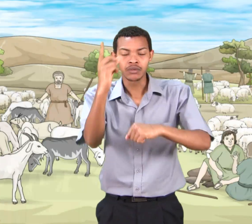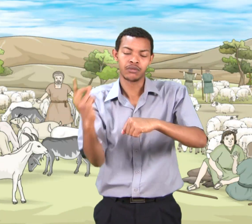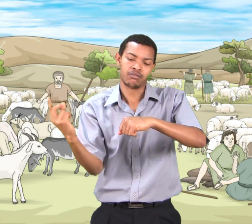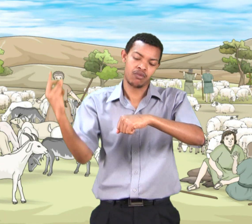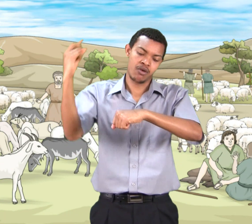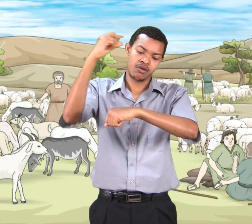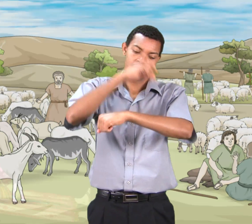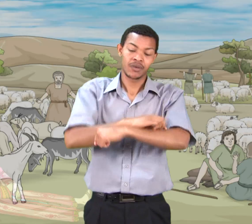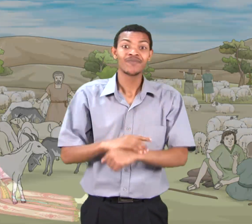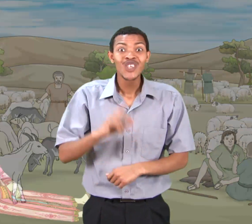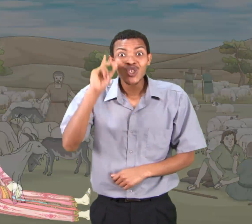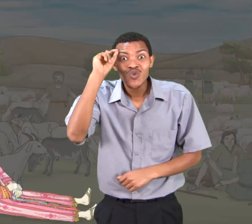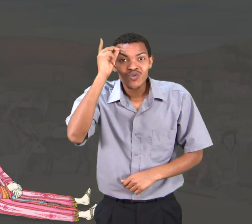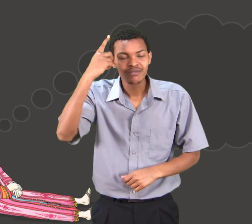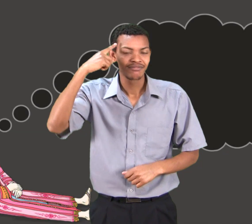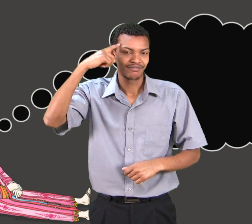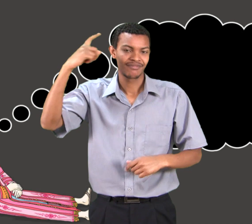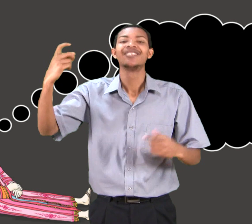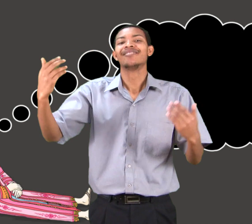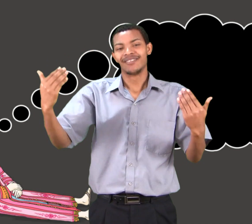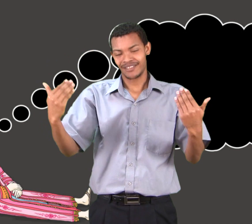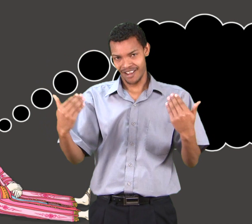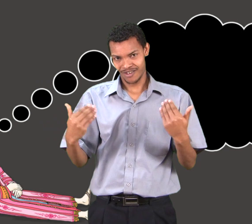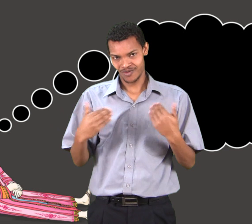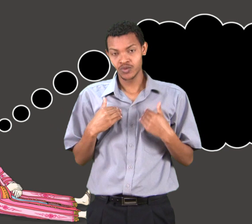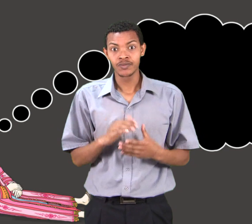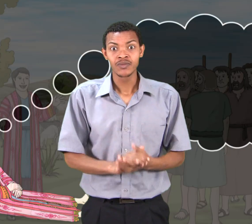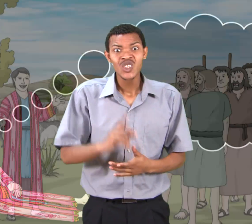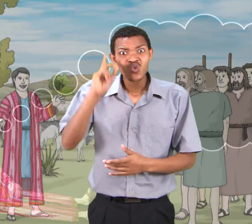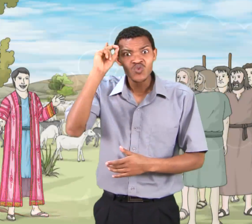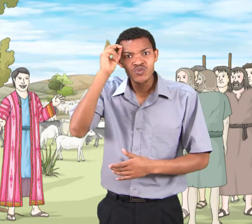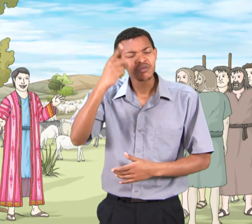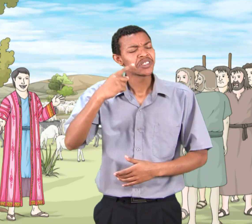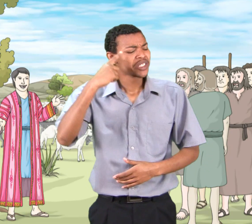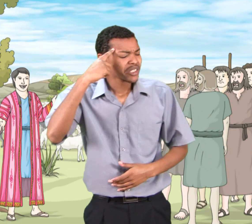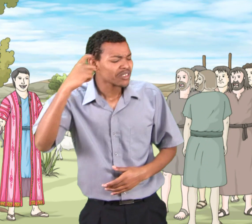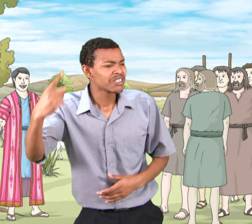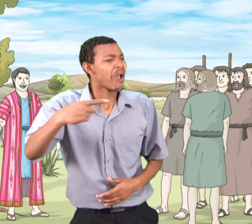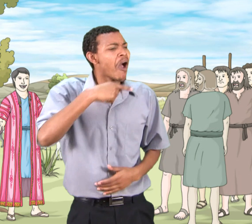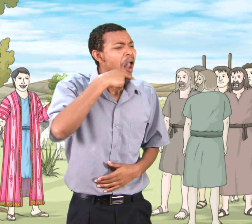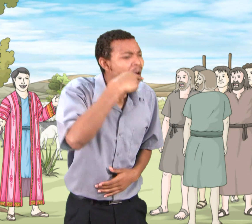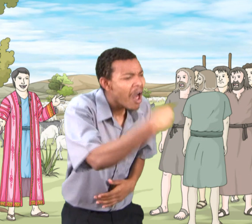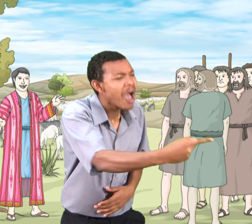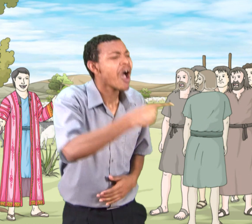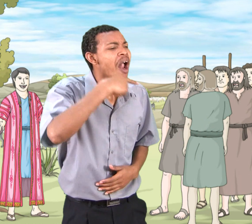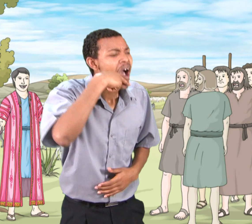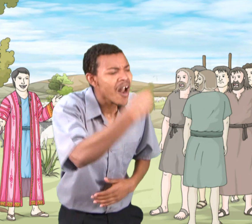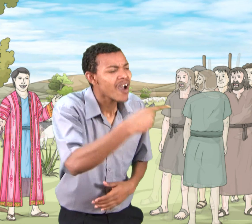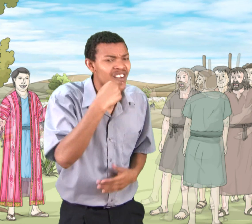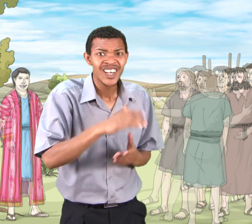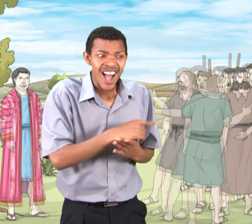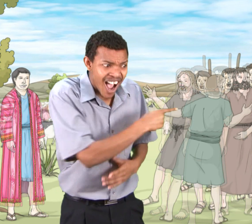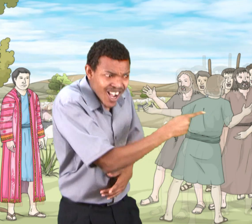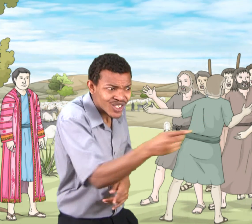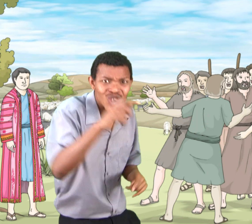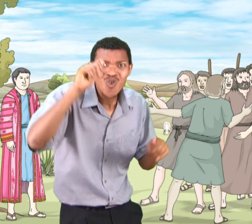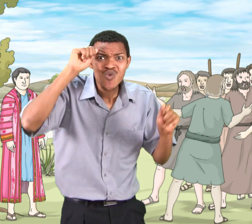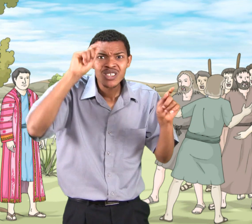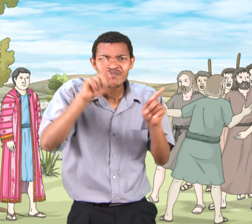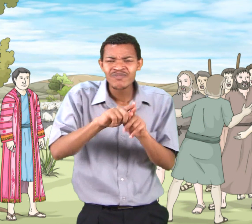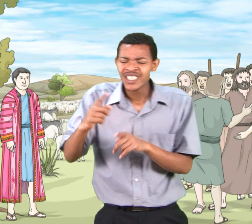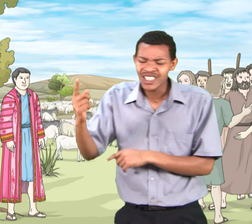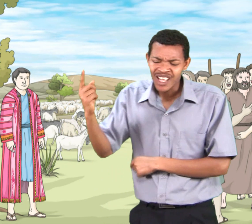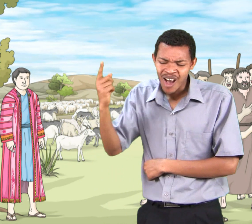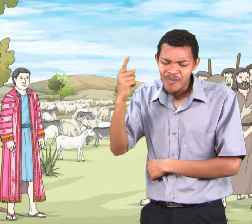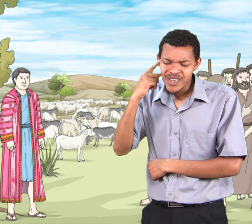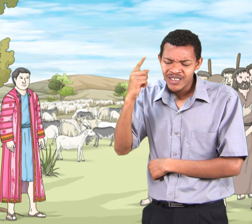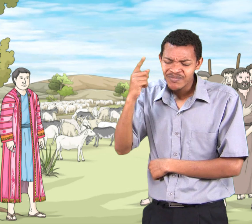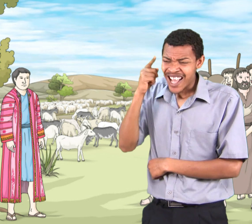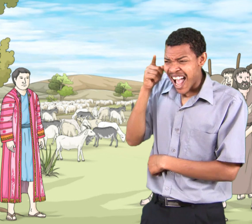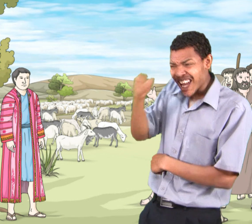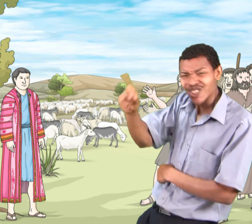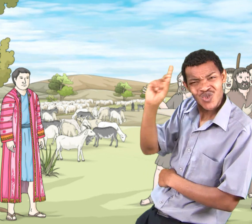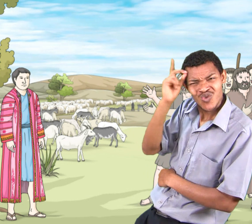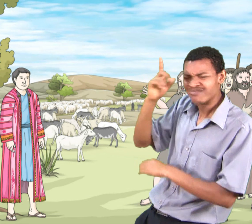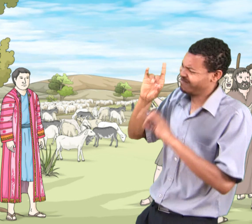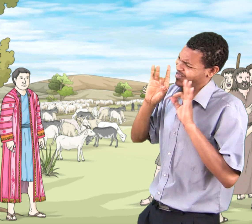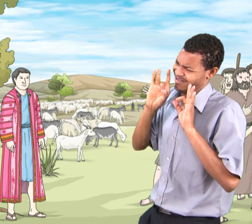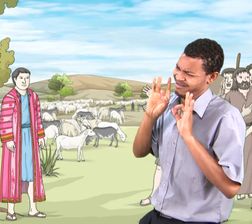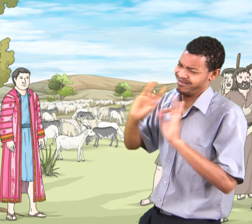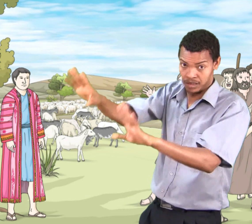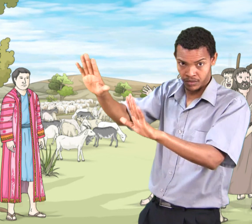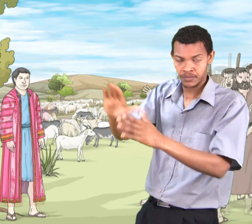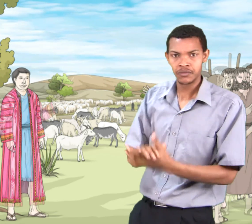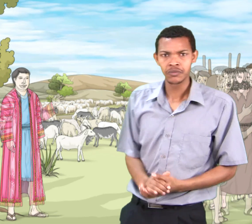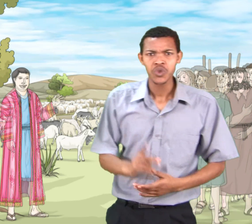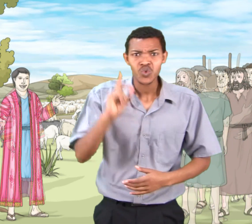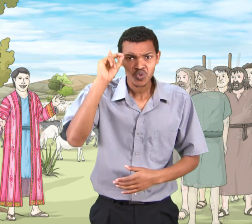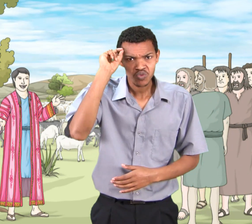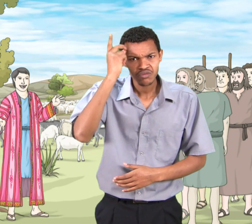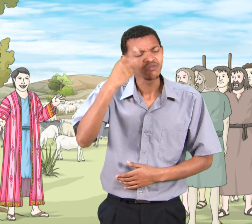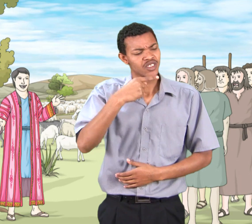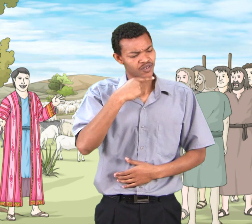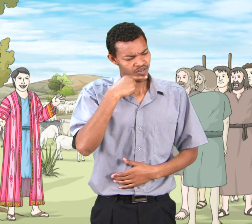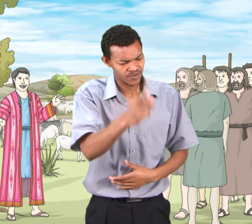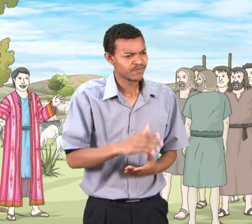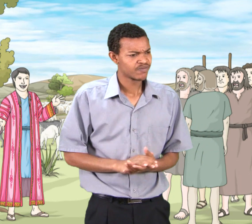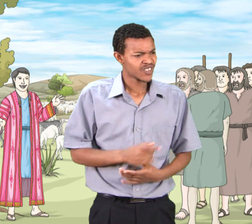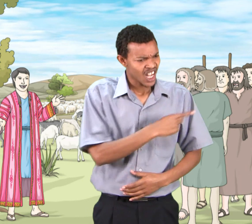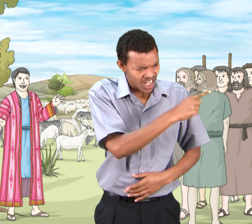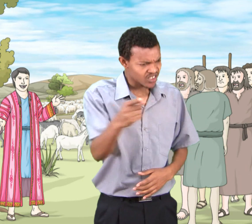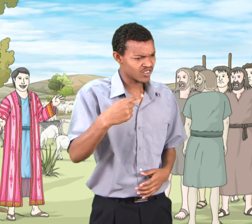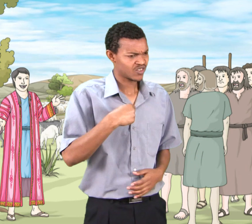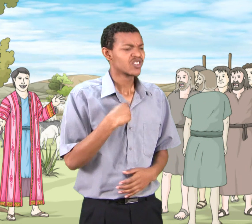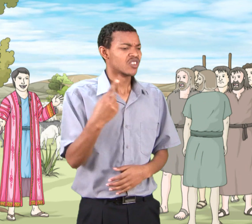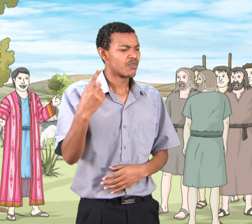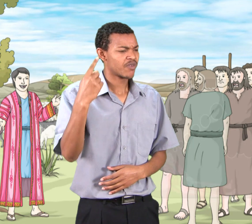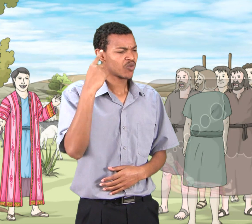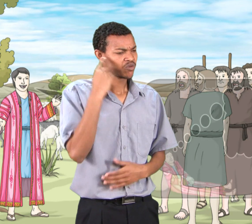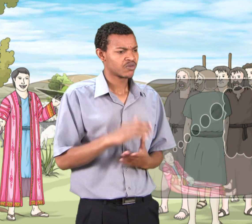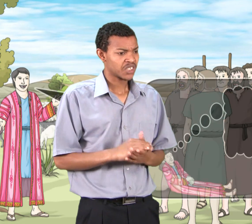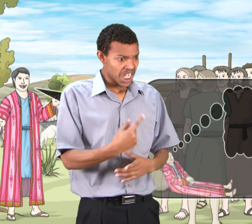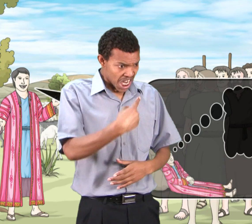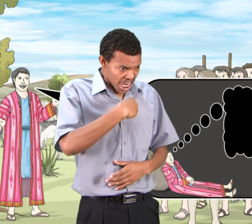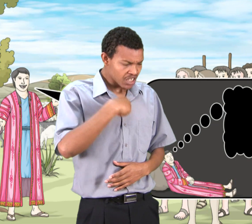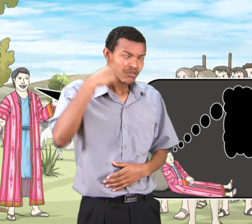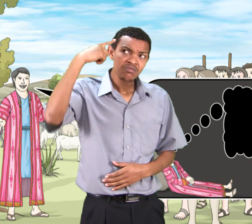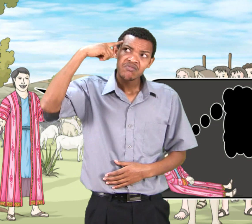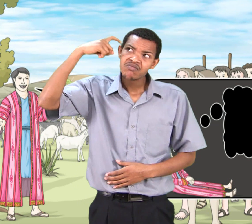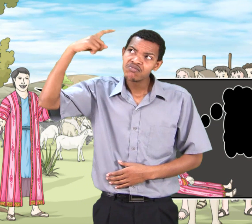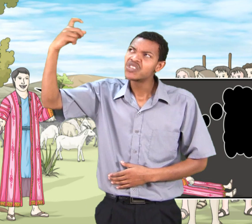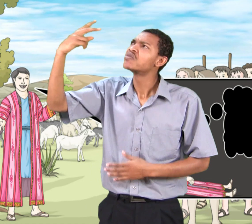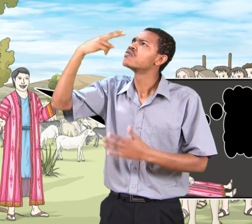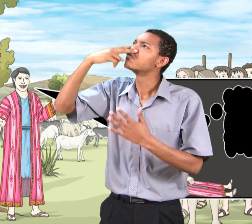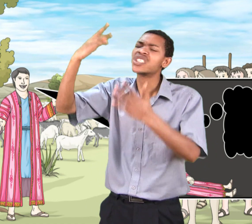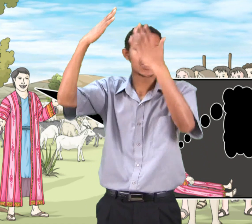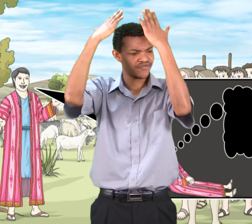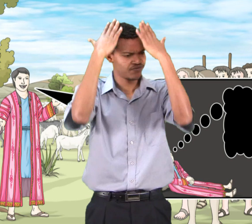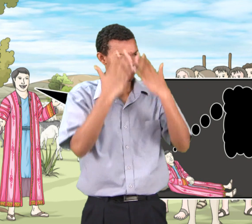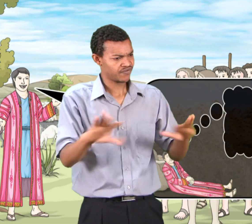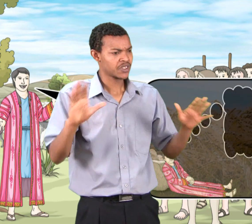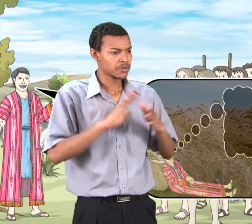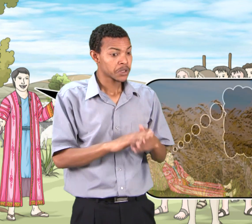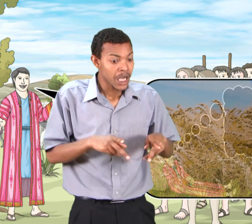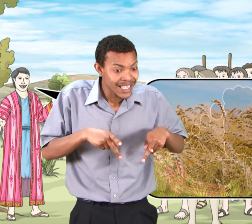Then Joseph had a dream, and when he told it to his brothers, they hated him even more.